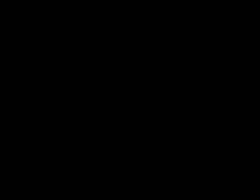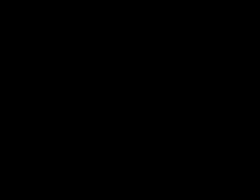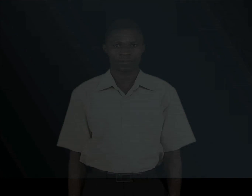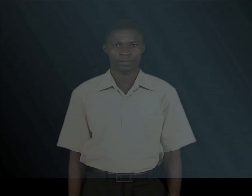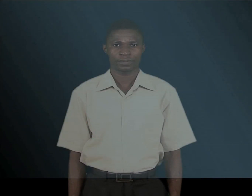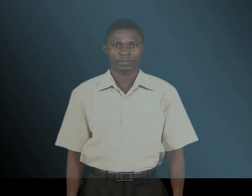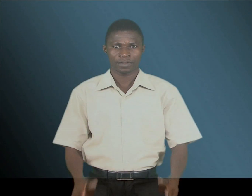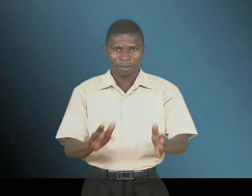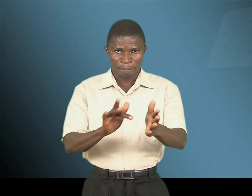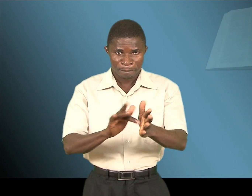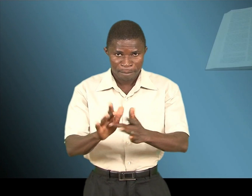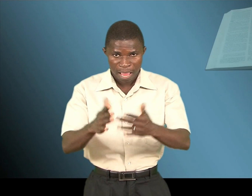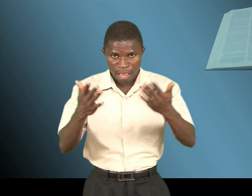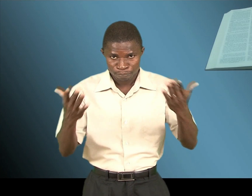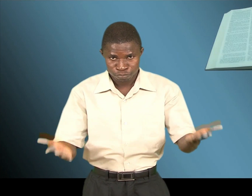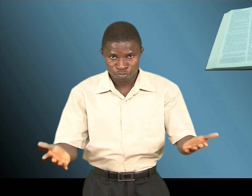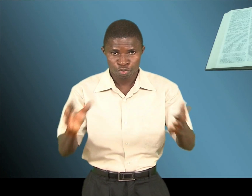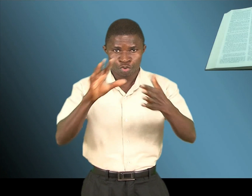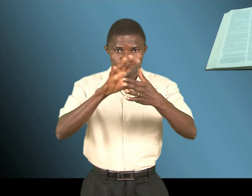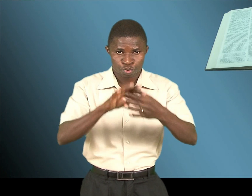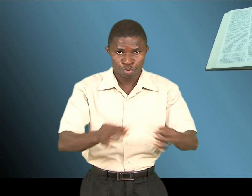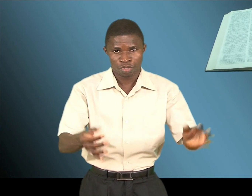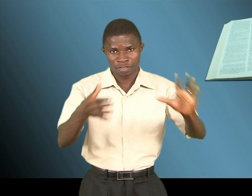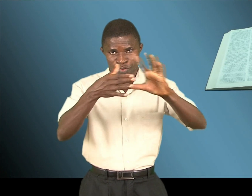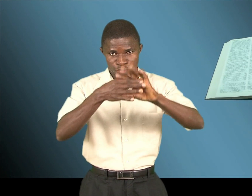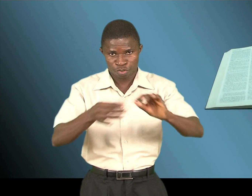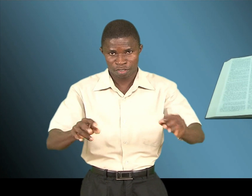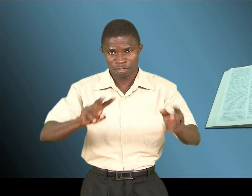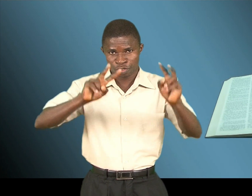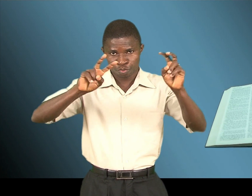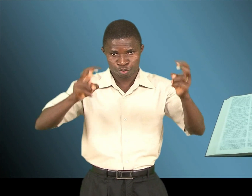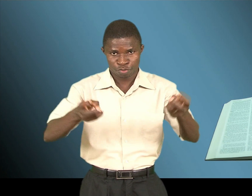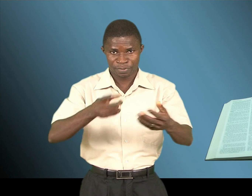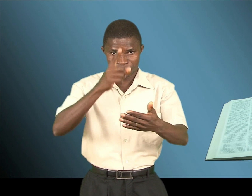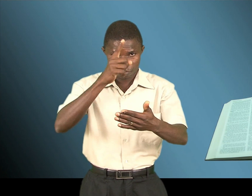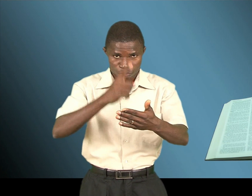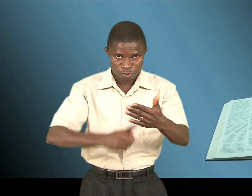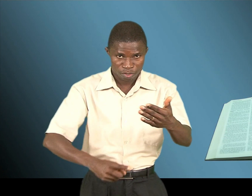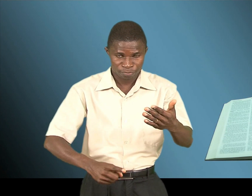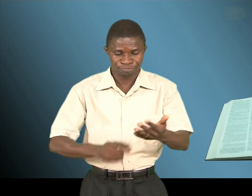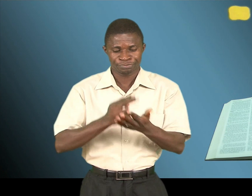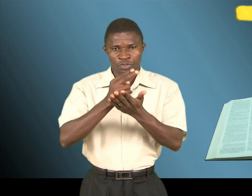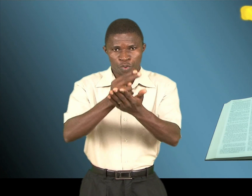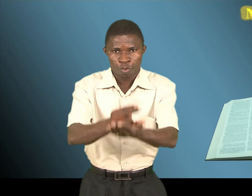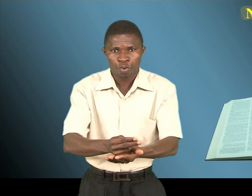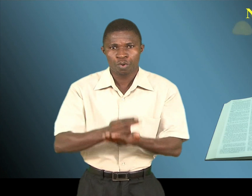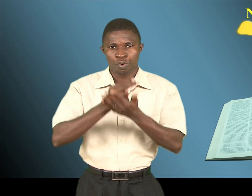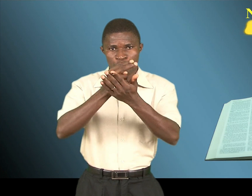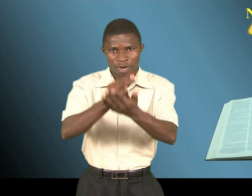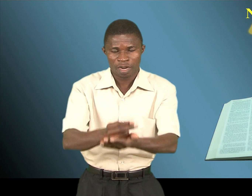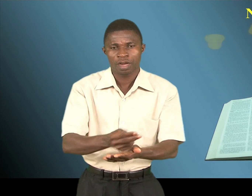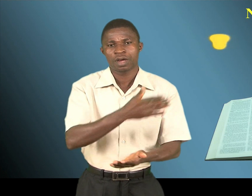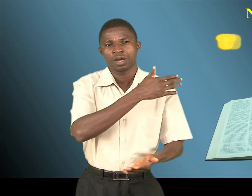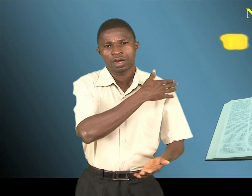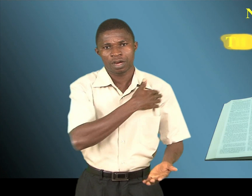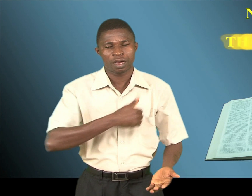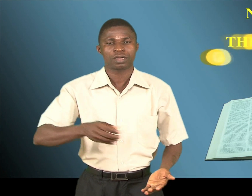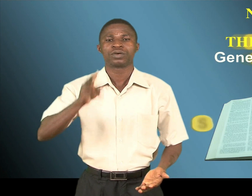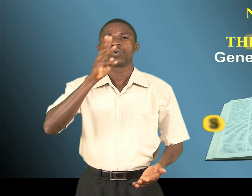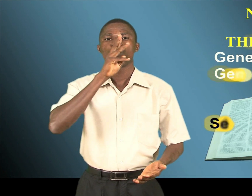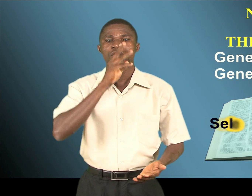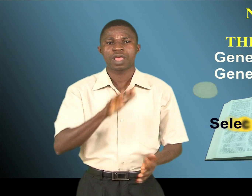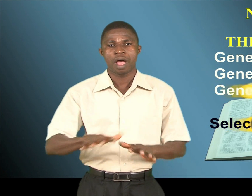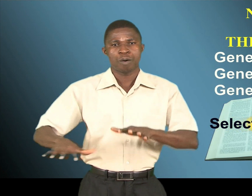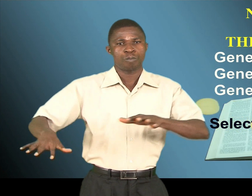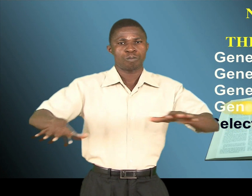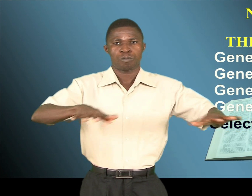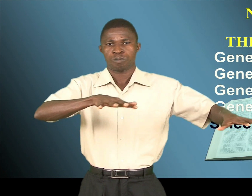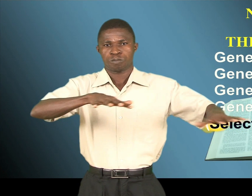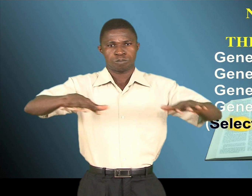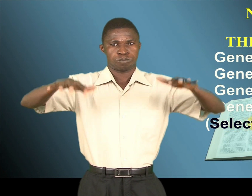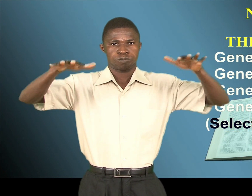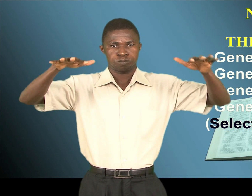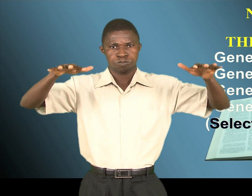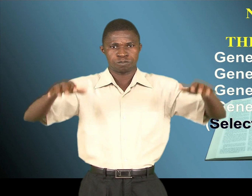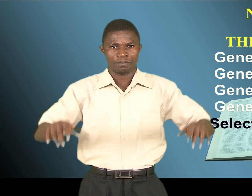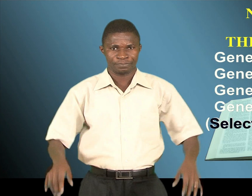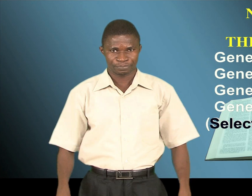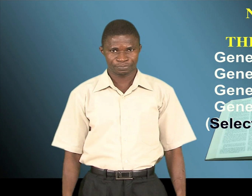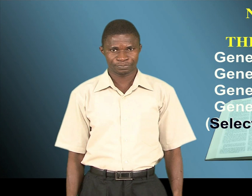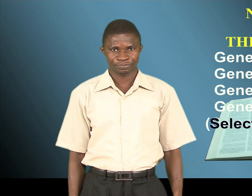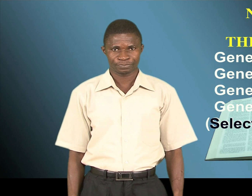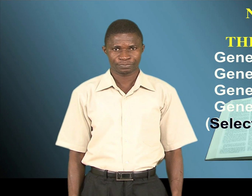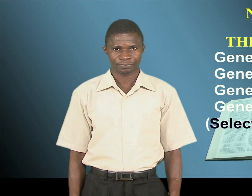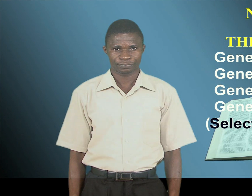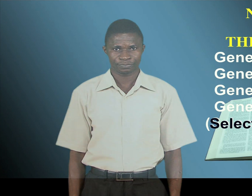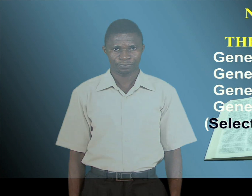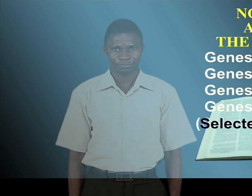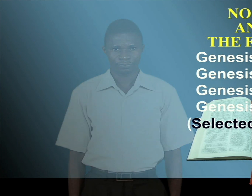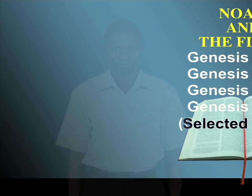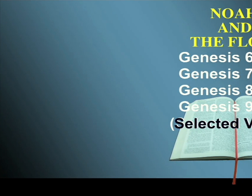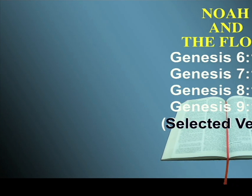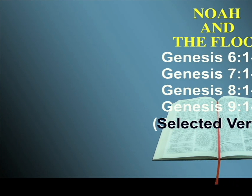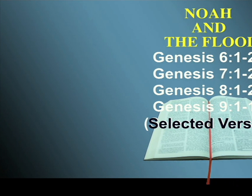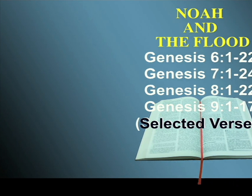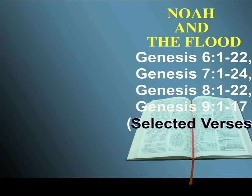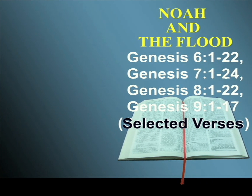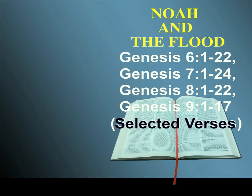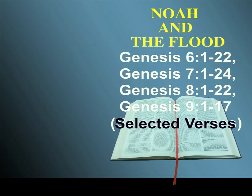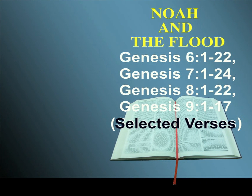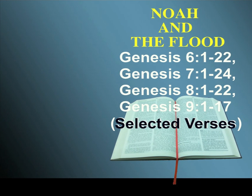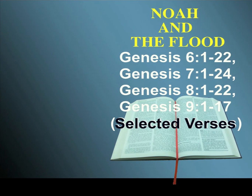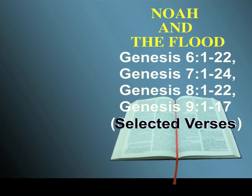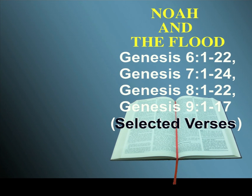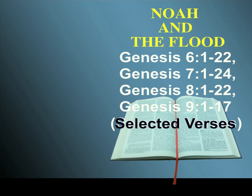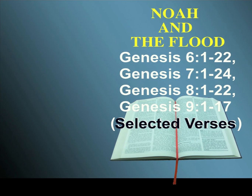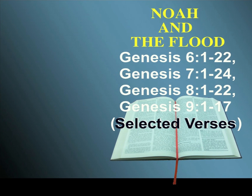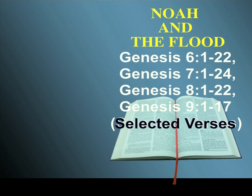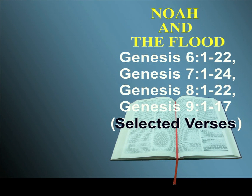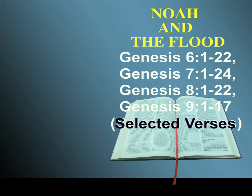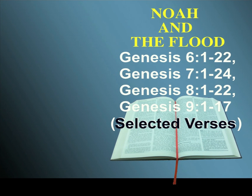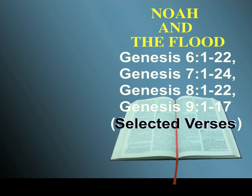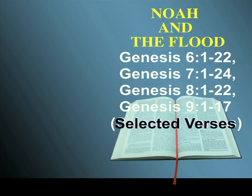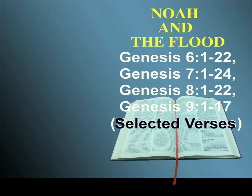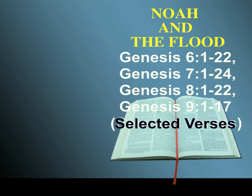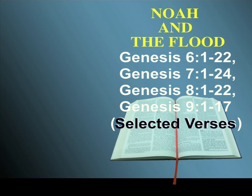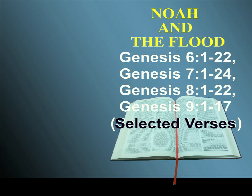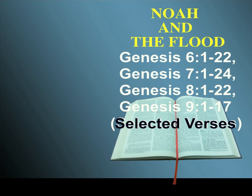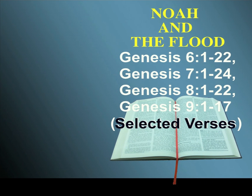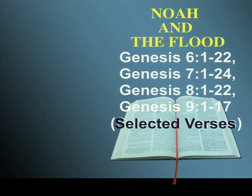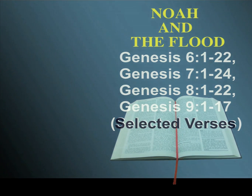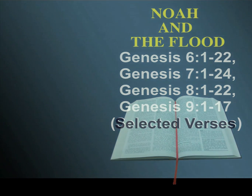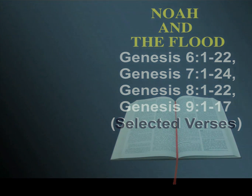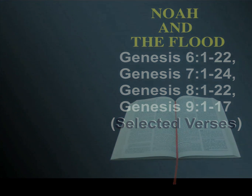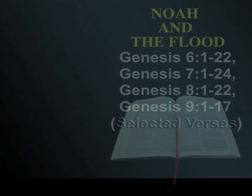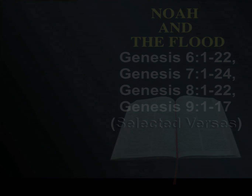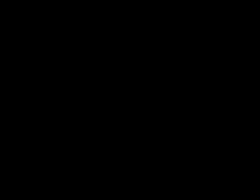Noah and the flood